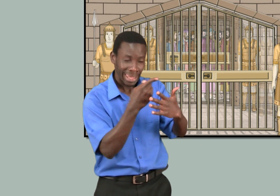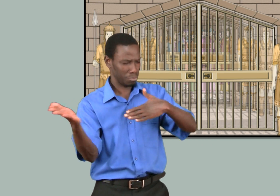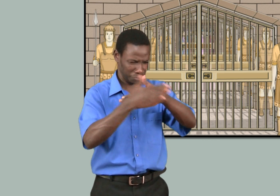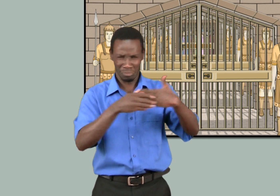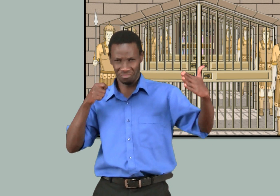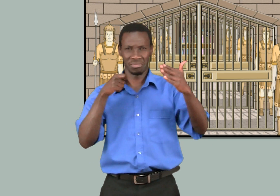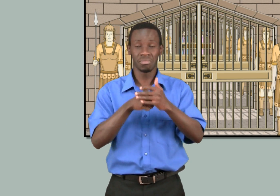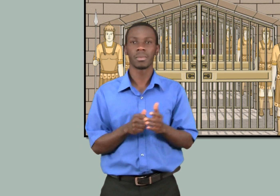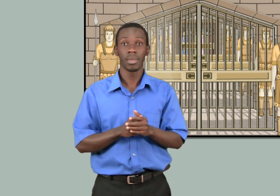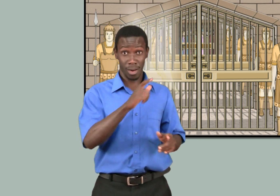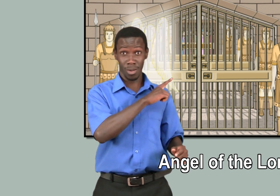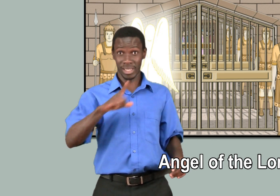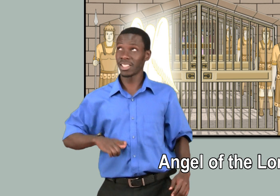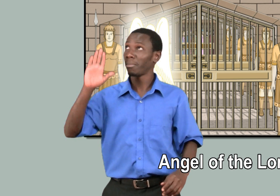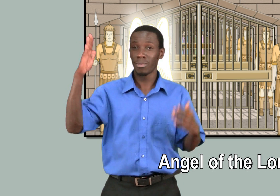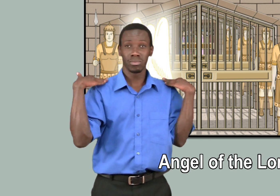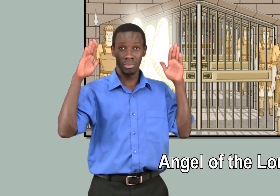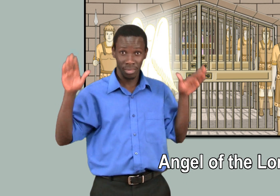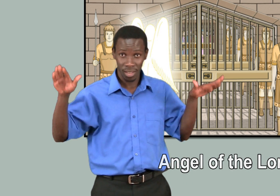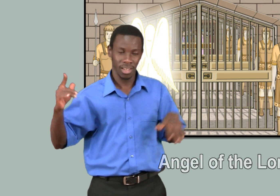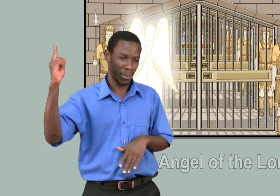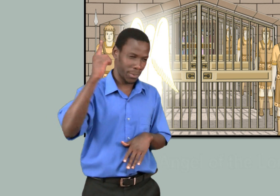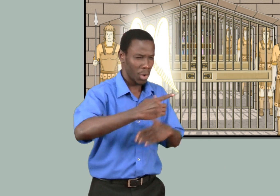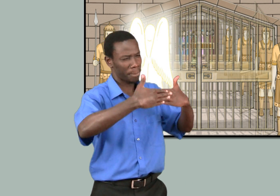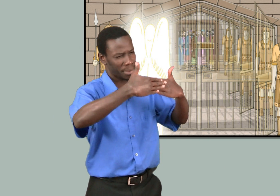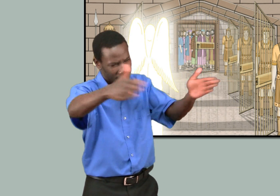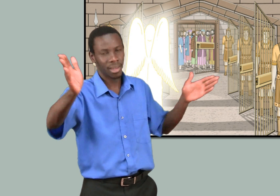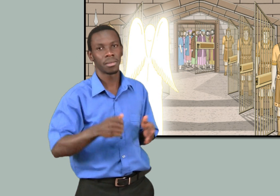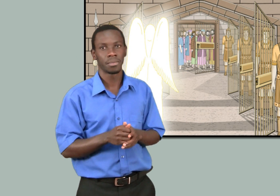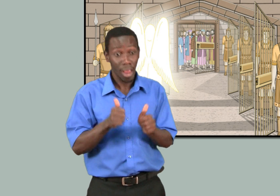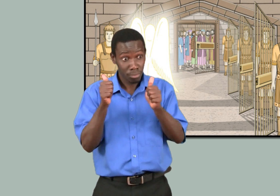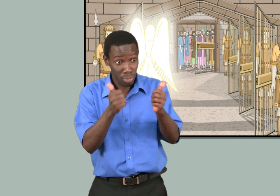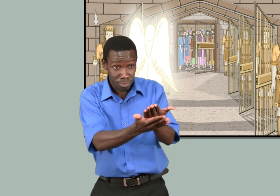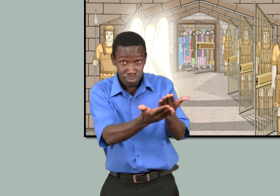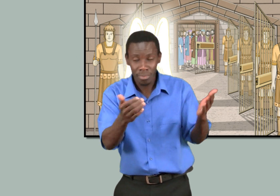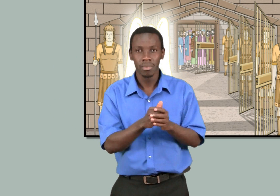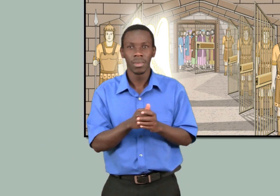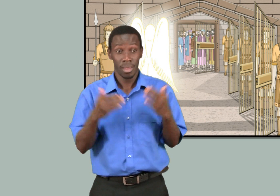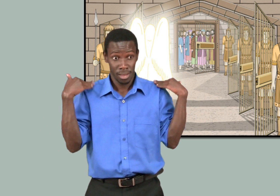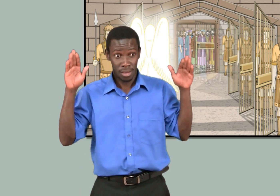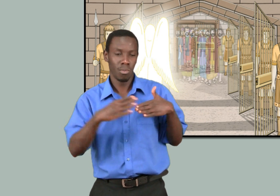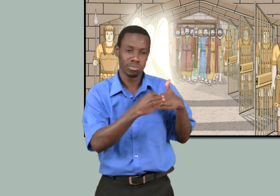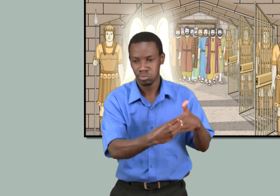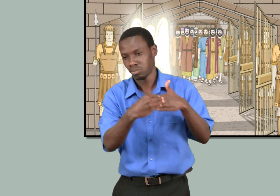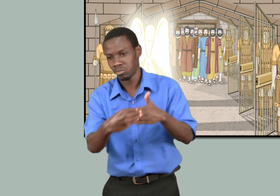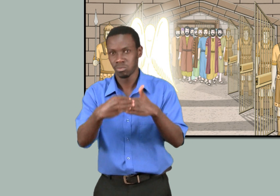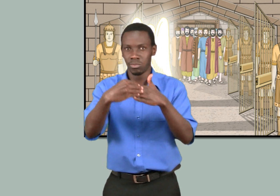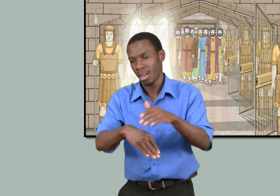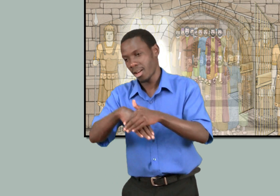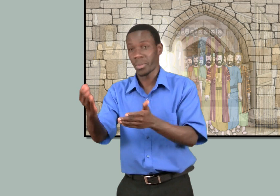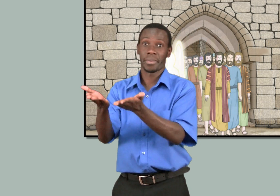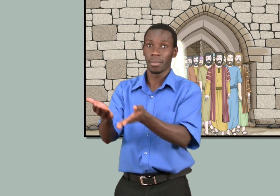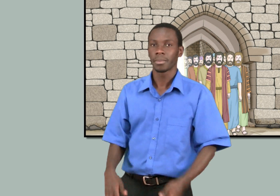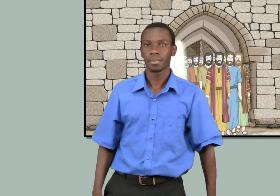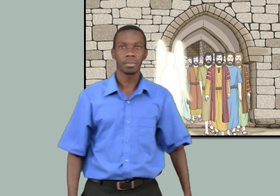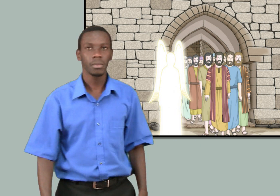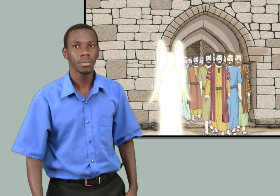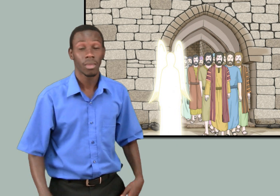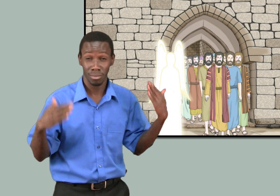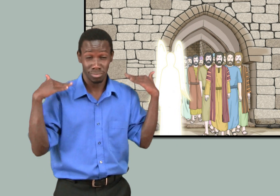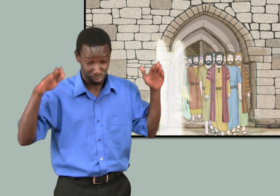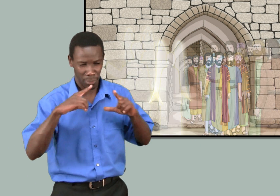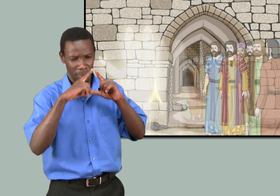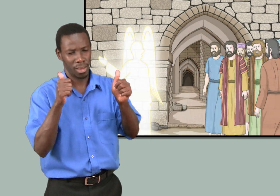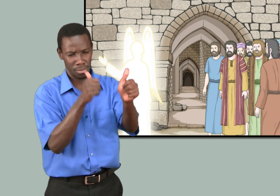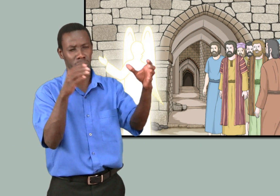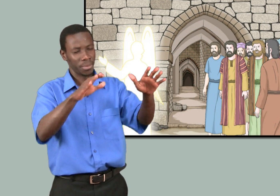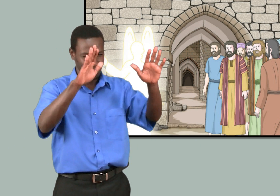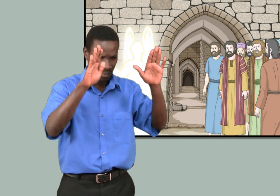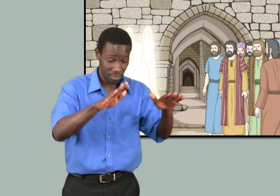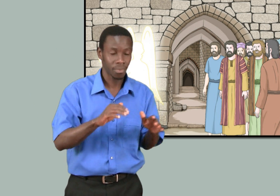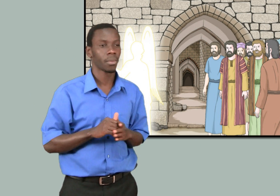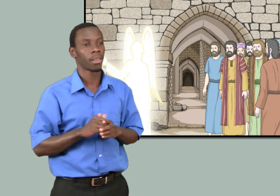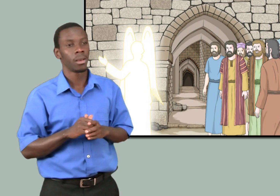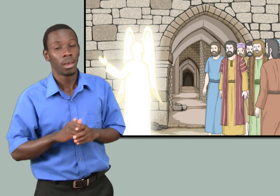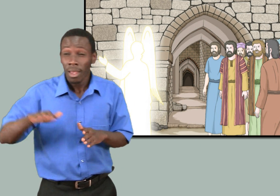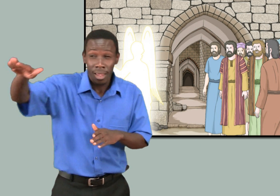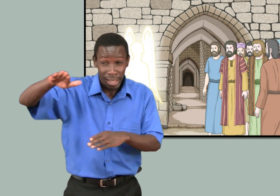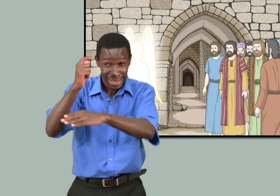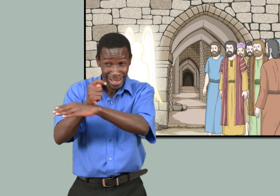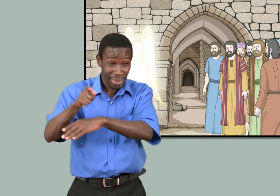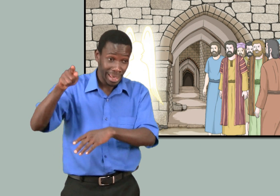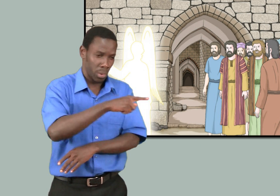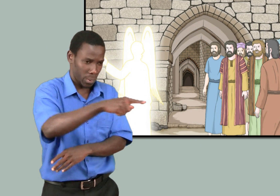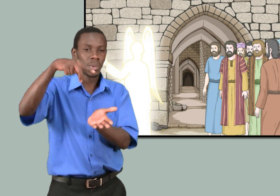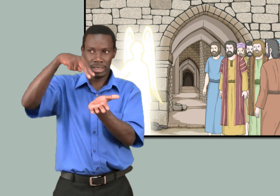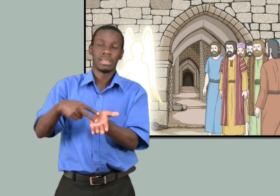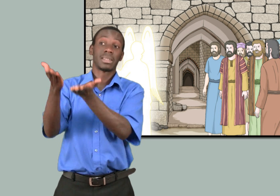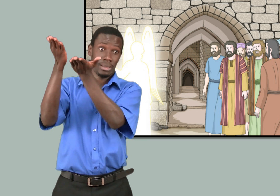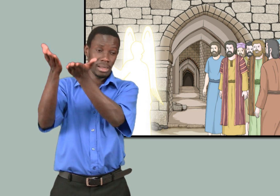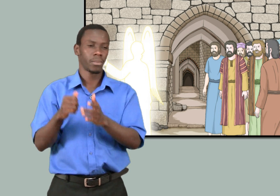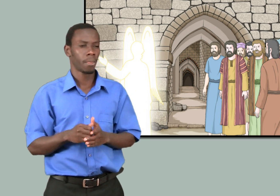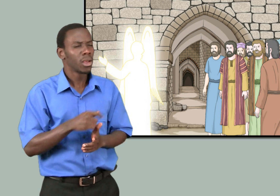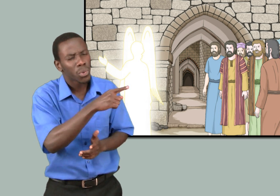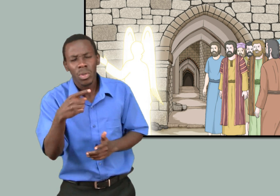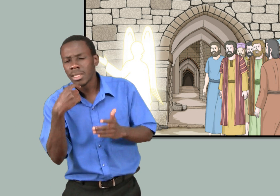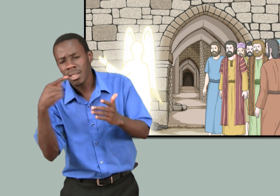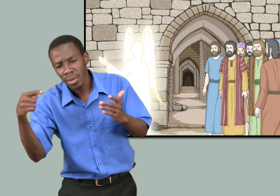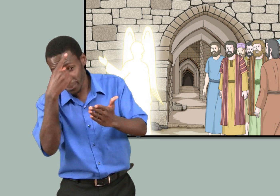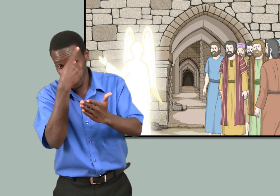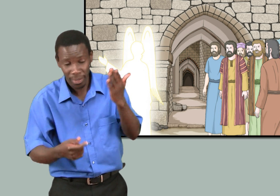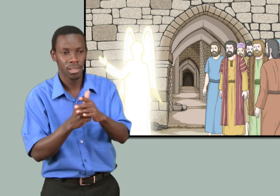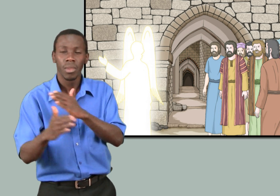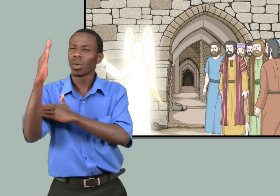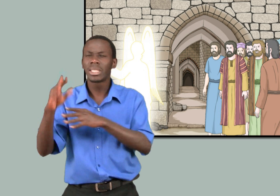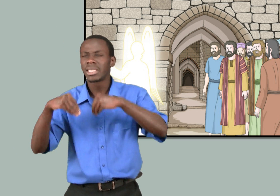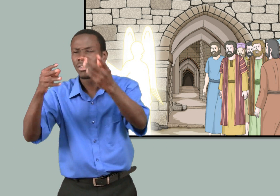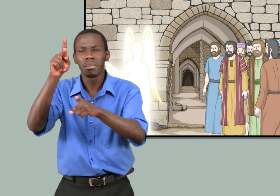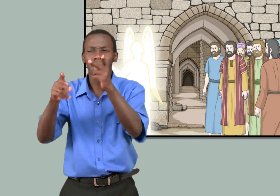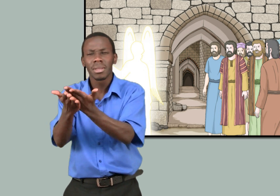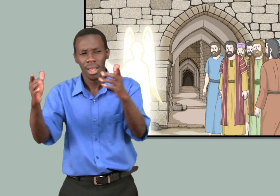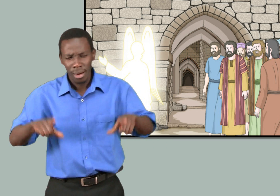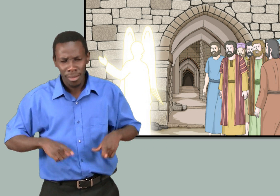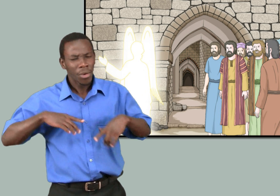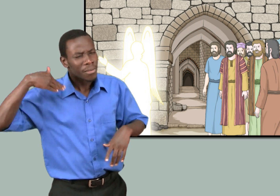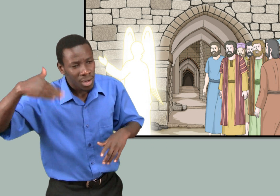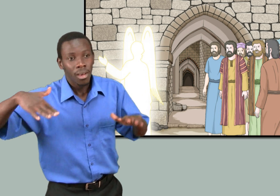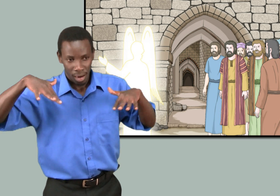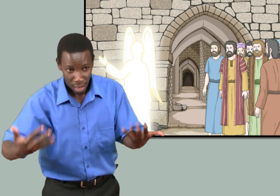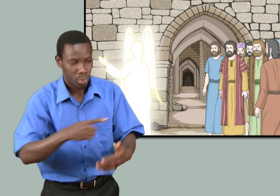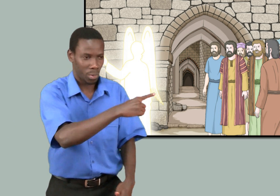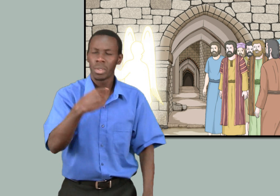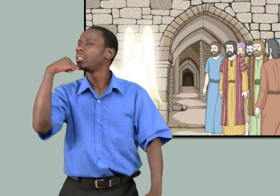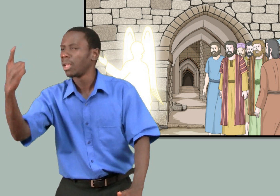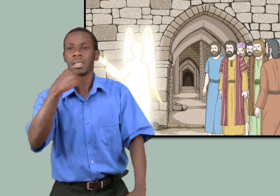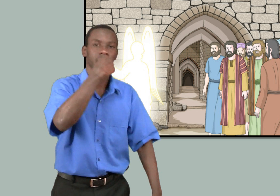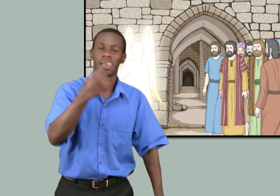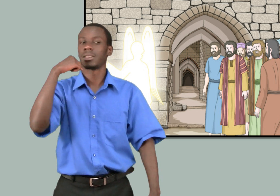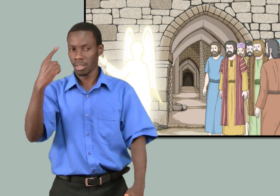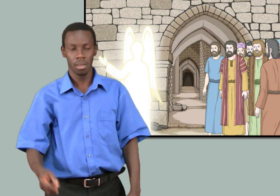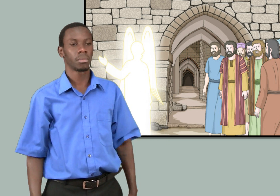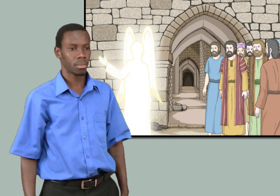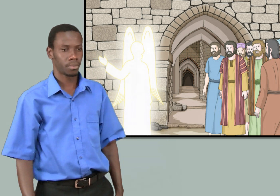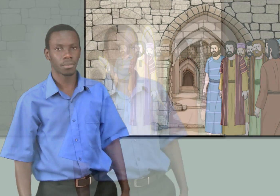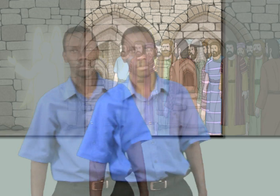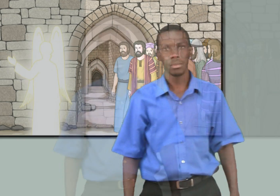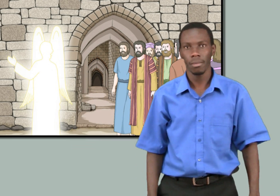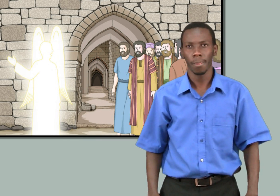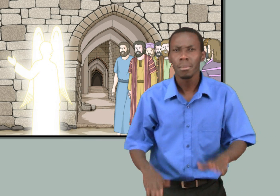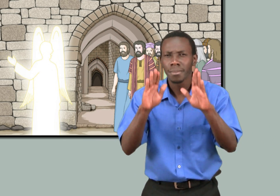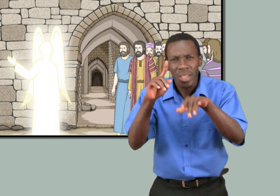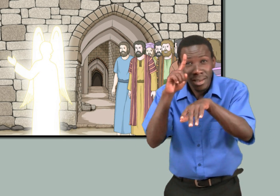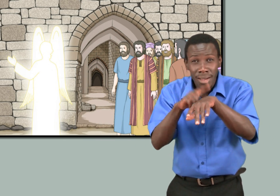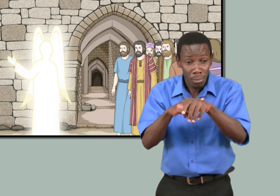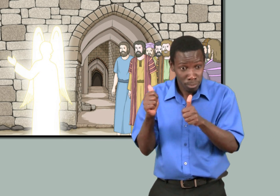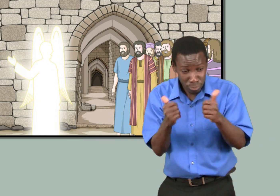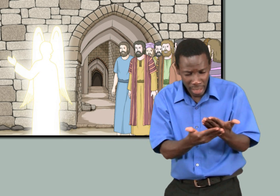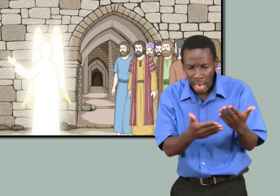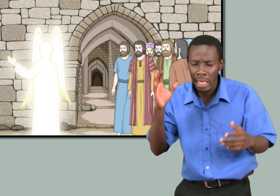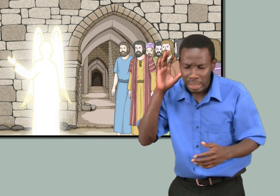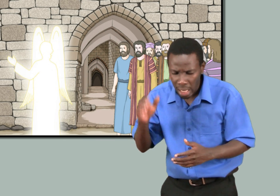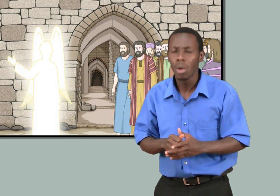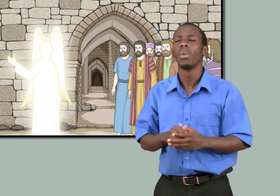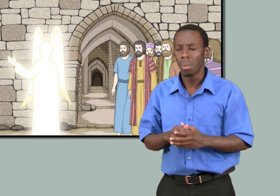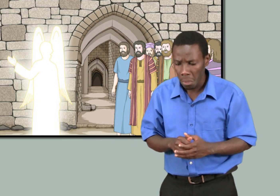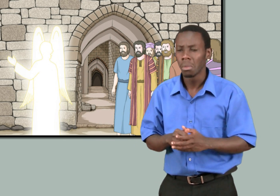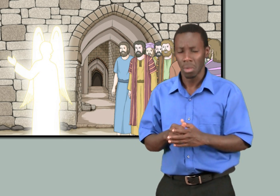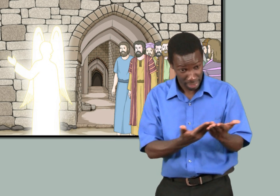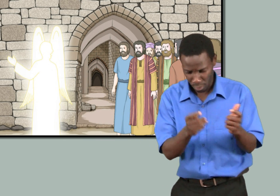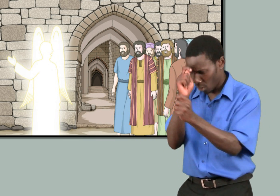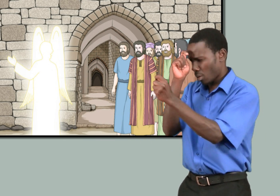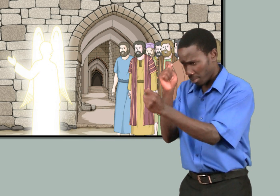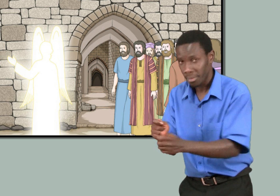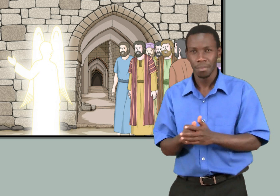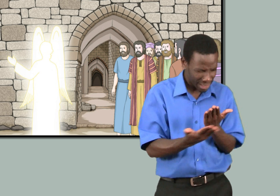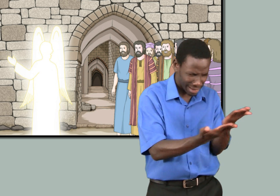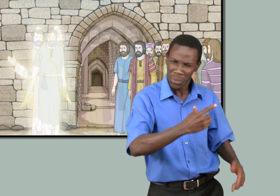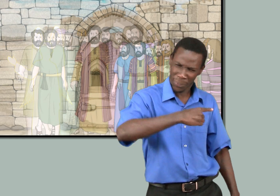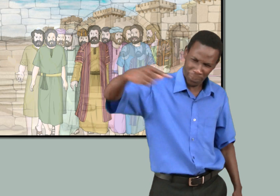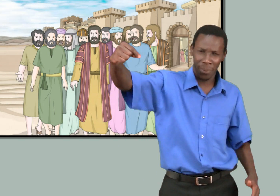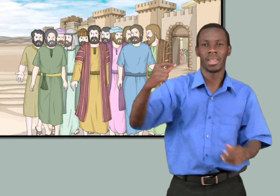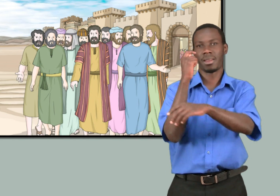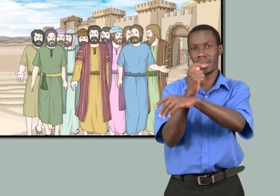But during the night an angel of the Lord opened the doors of the jail and brought them out, saying, “Go, stand in the temple courts and tell the people the full message of this new life.”